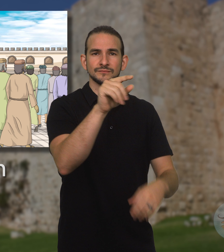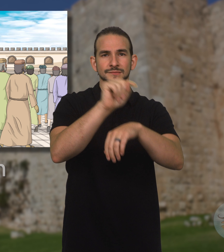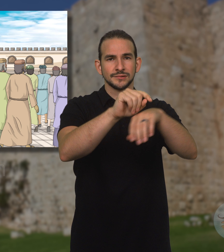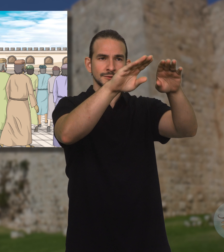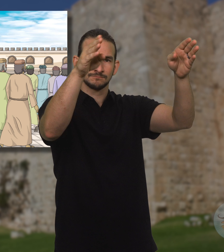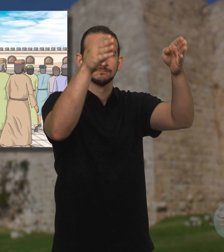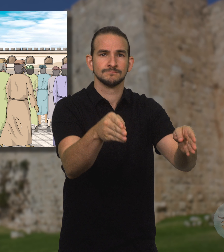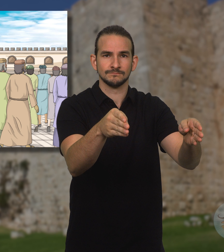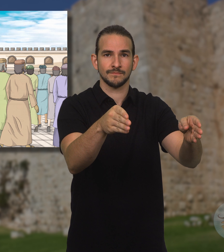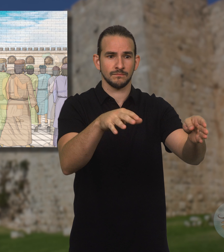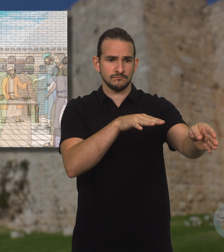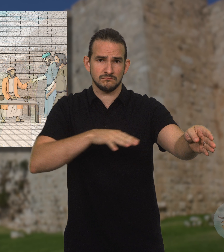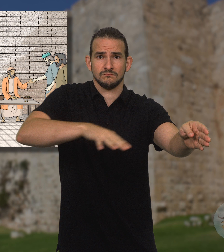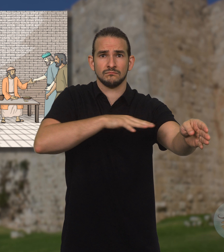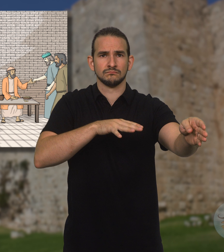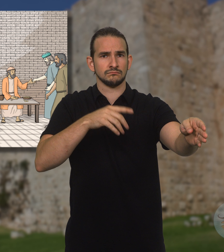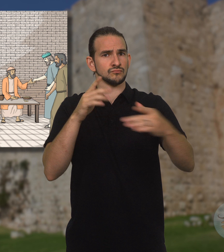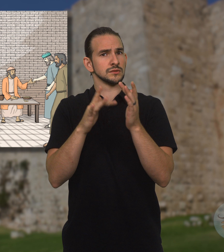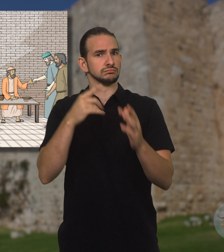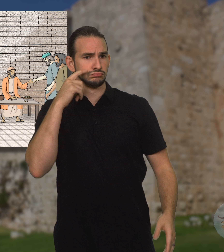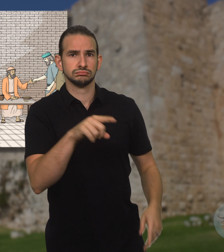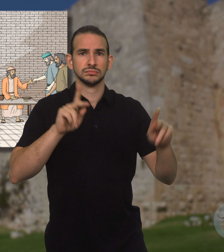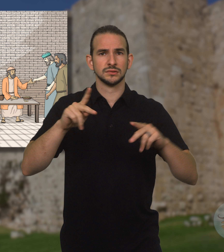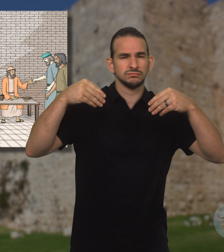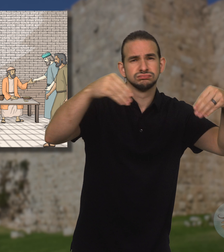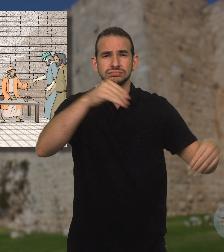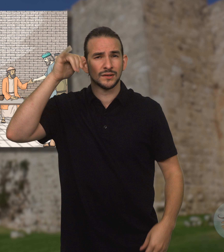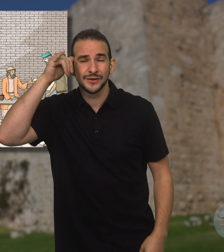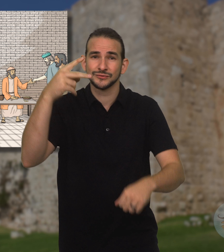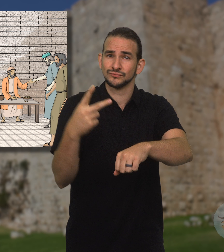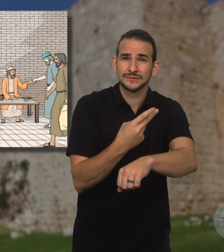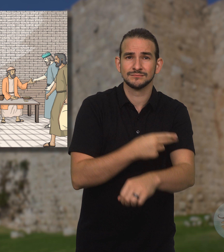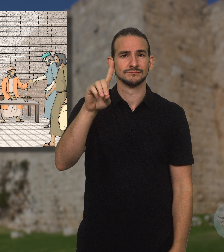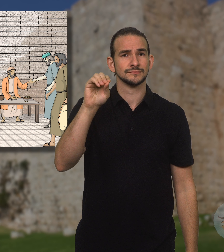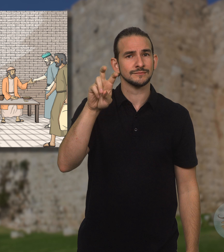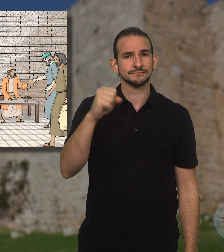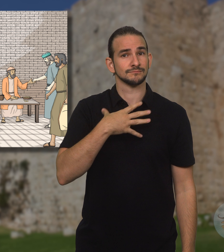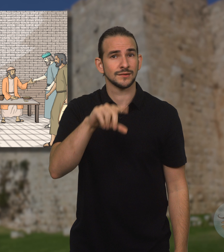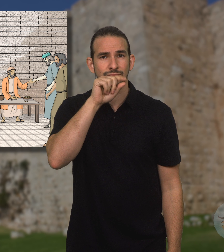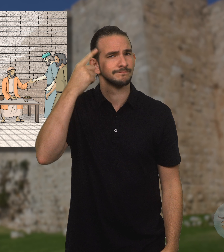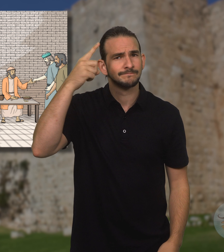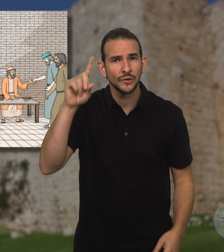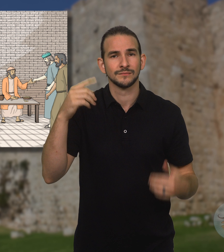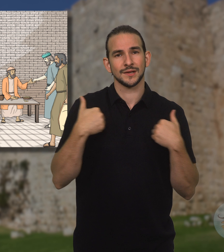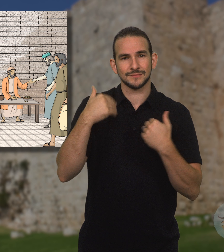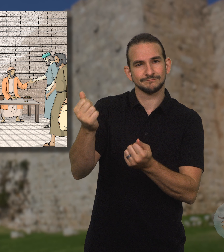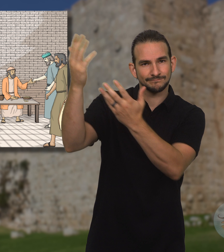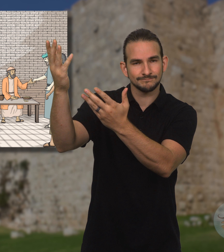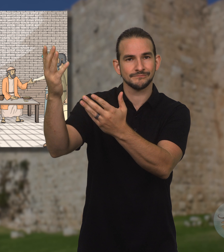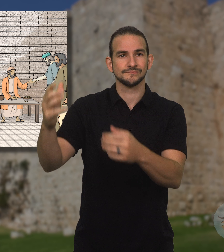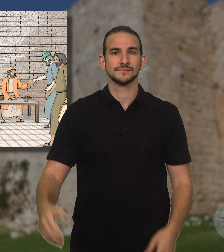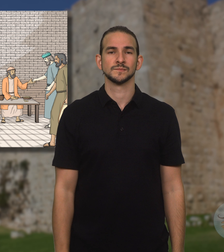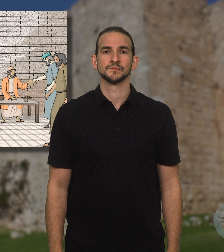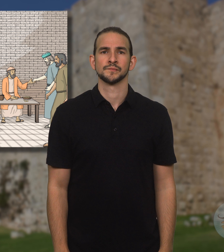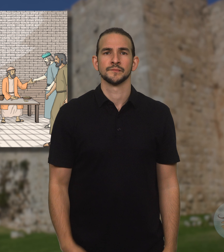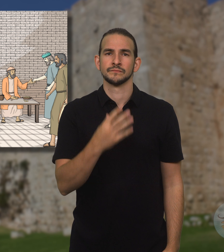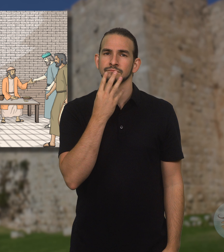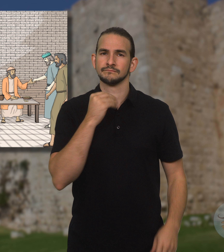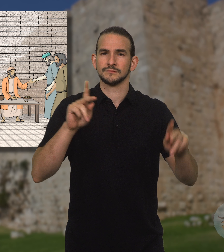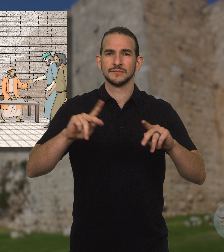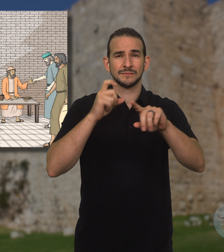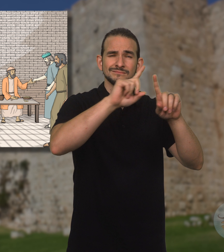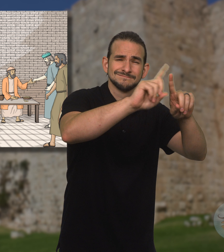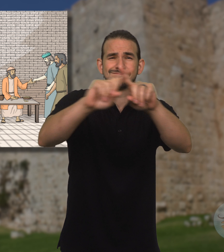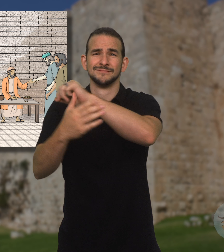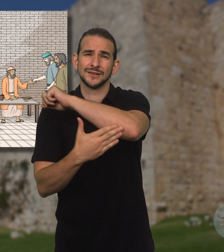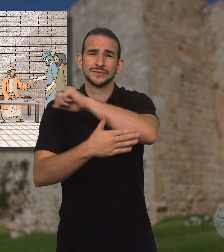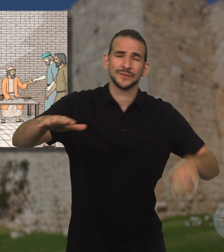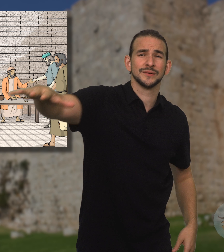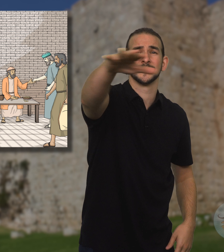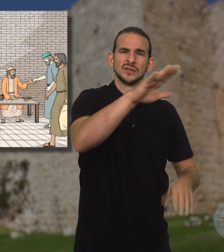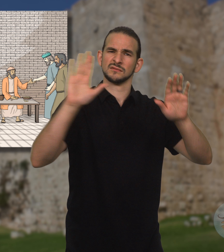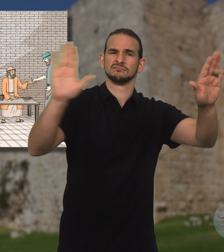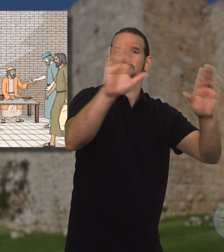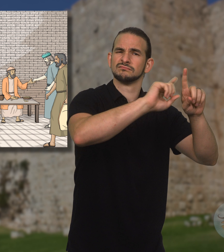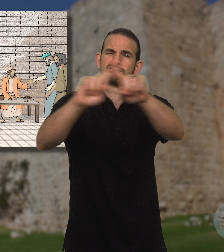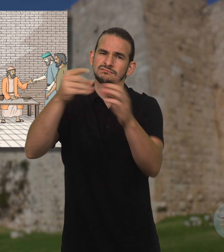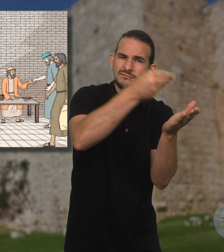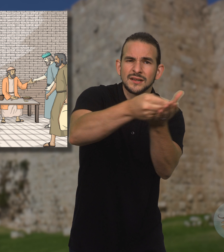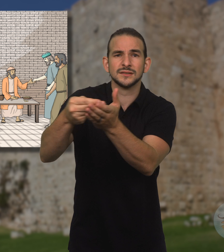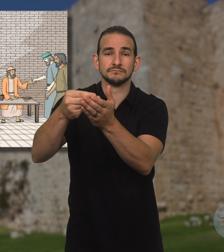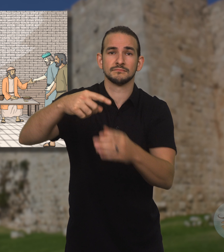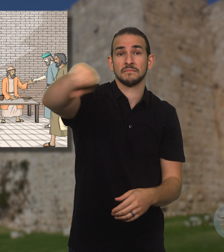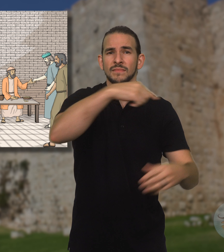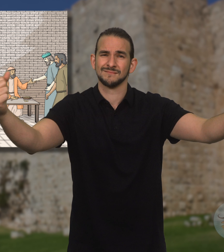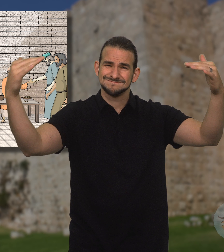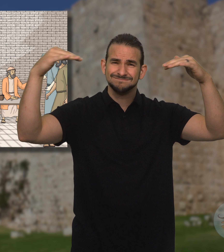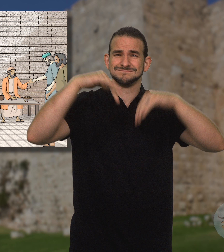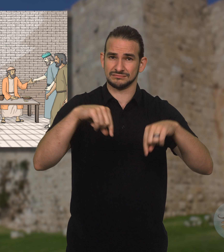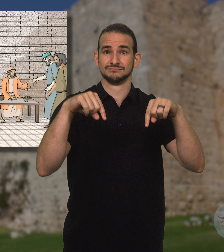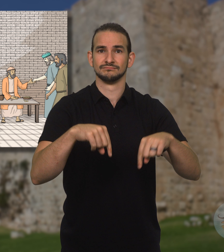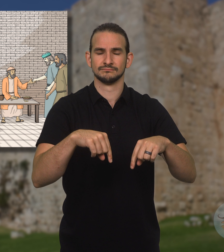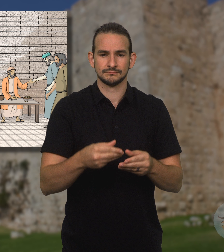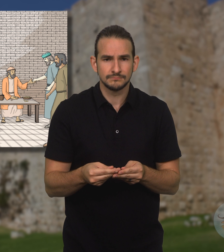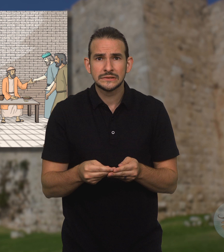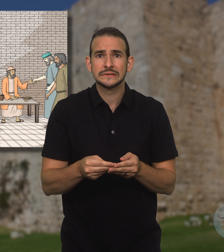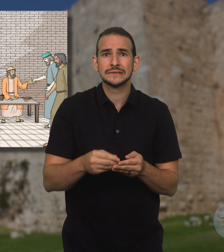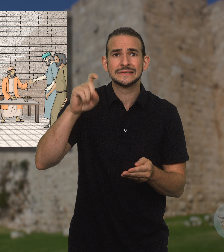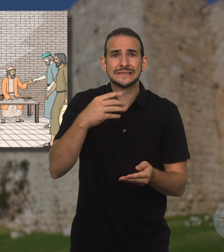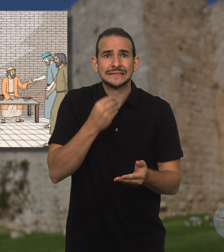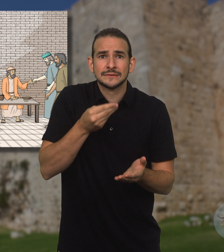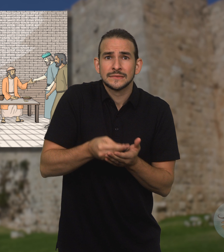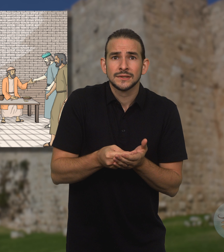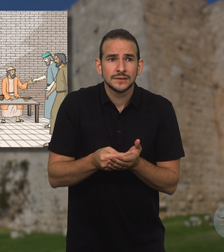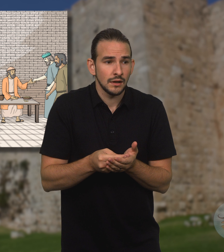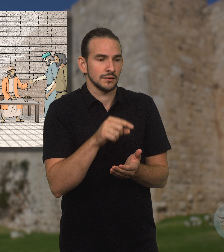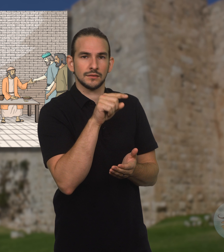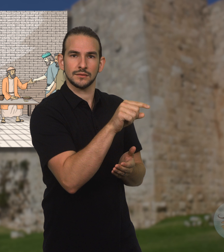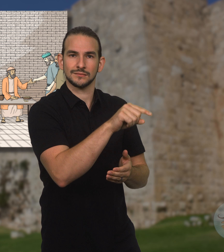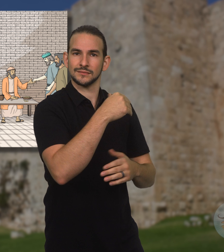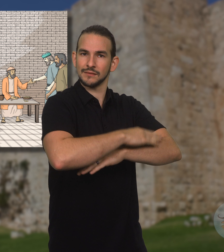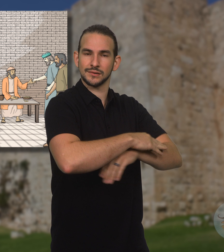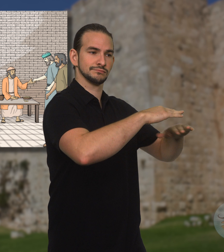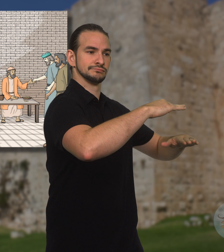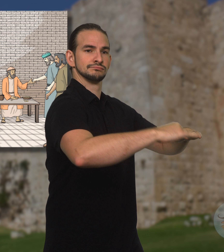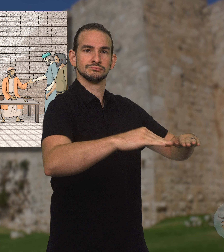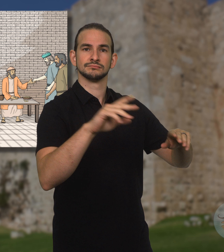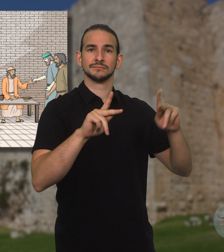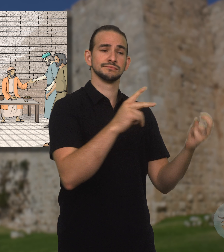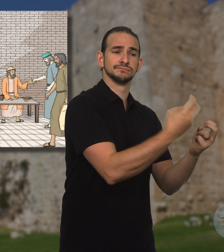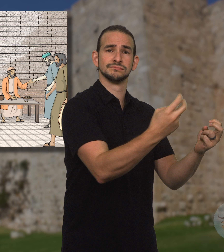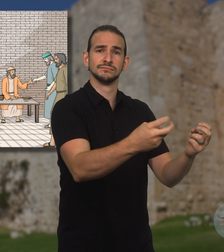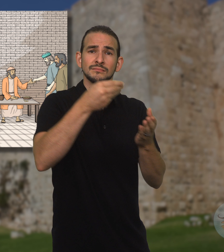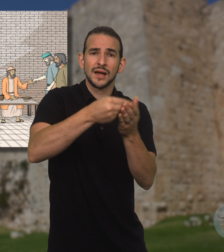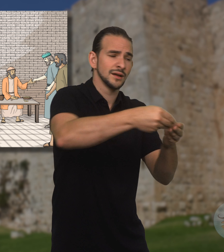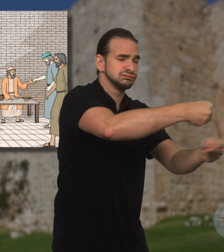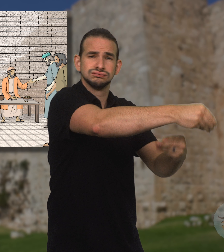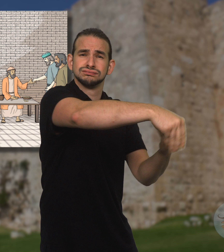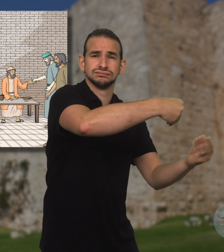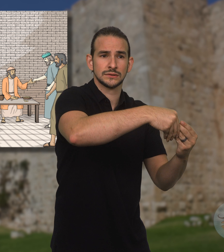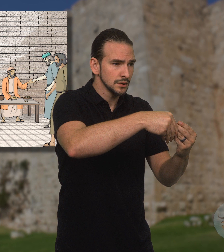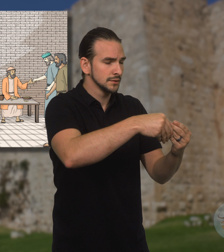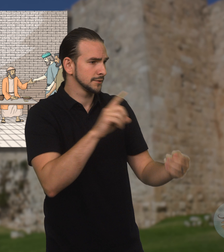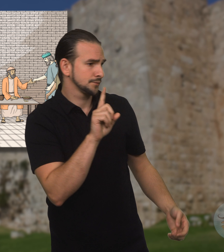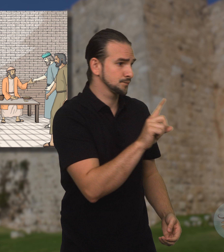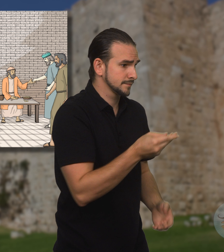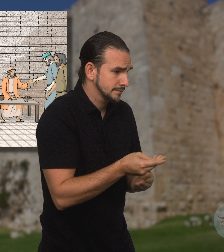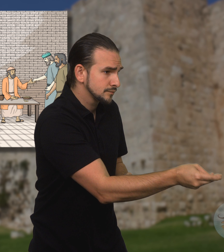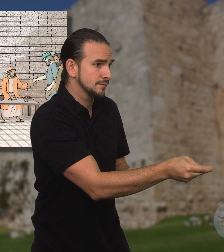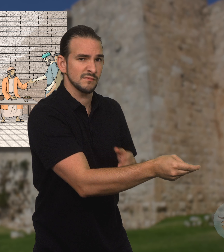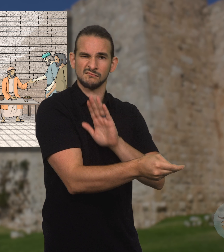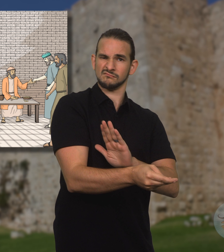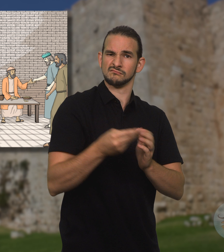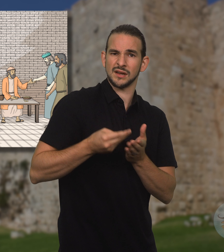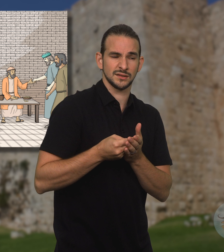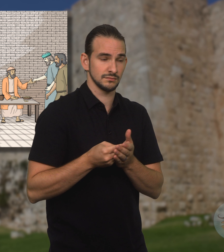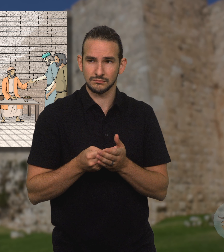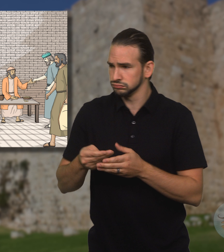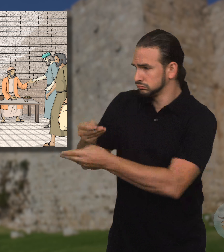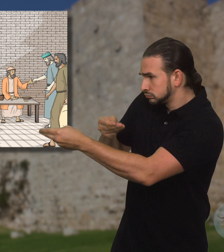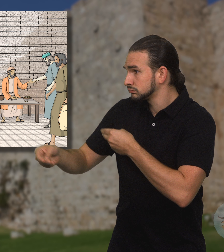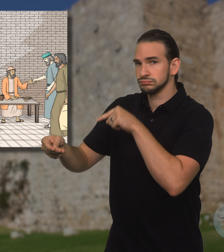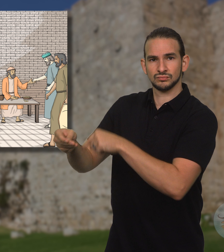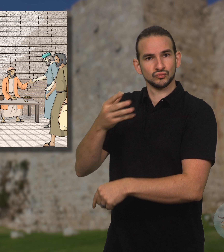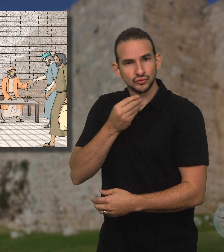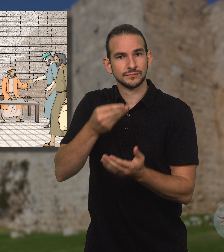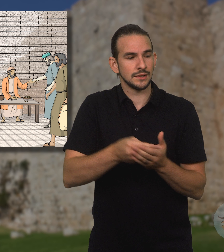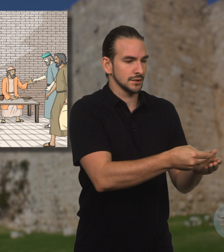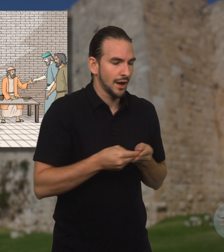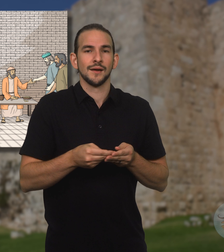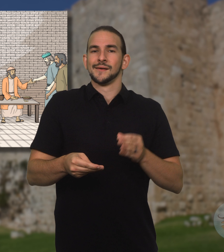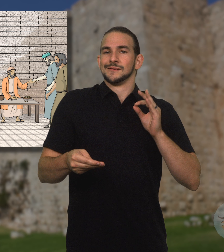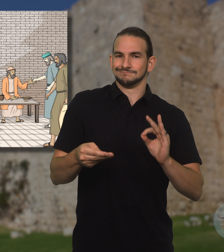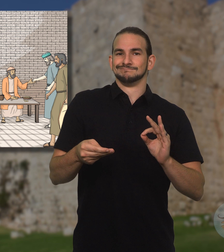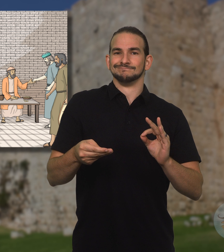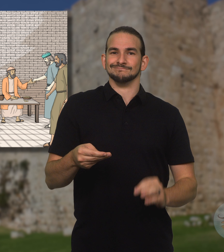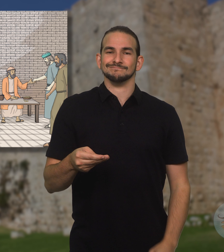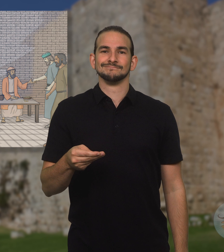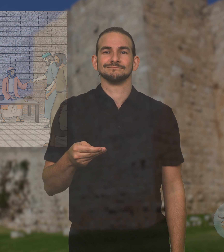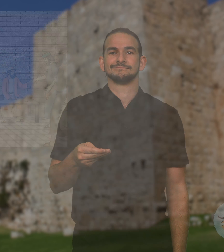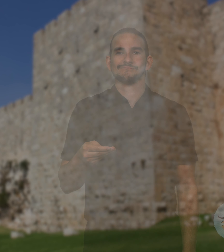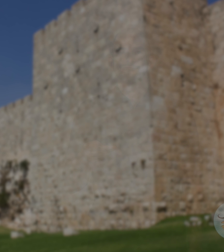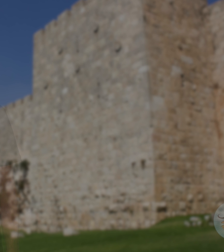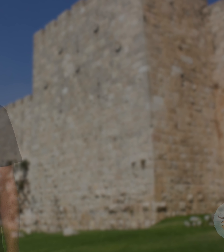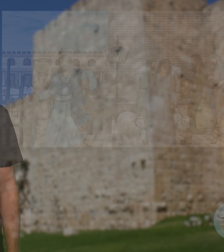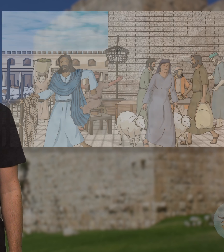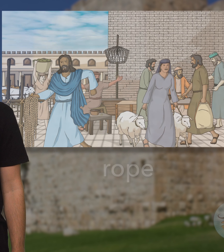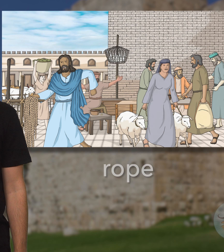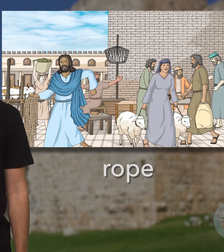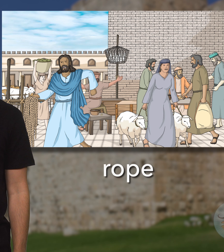In the temple courts He found men selling cattle, sheep, and doves, and money changers seated at their tables.